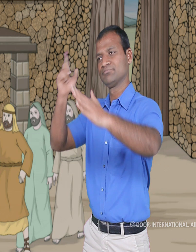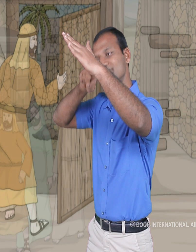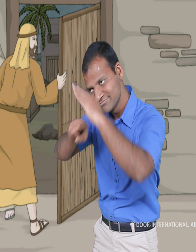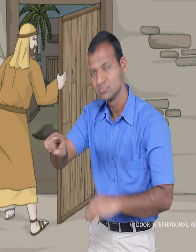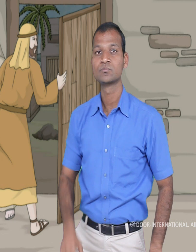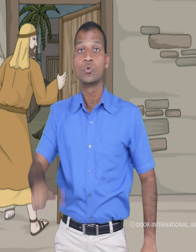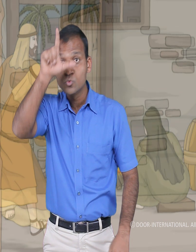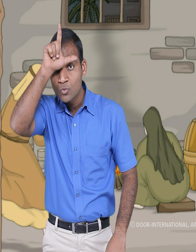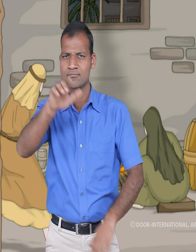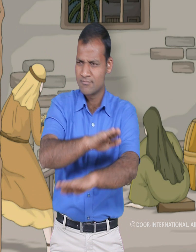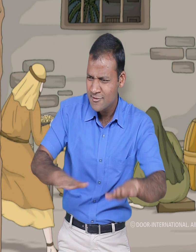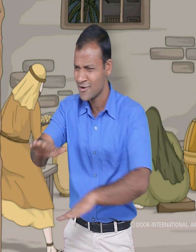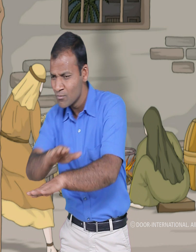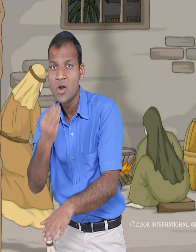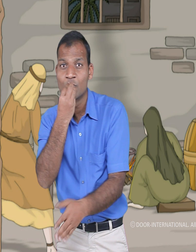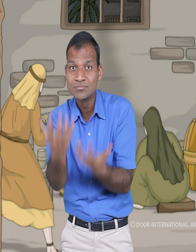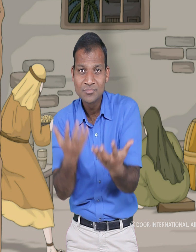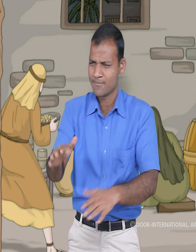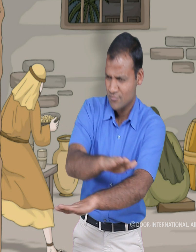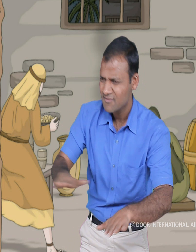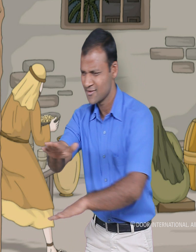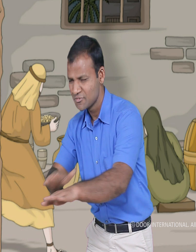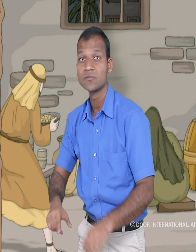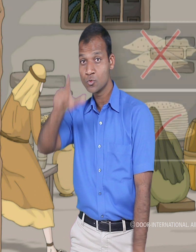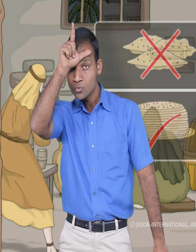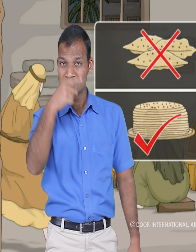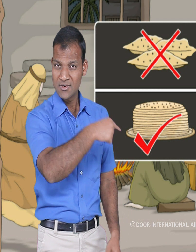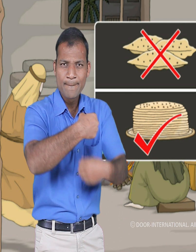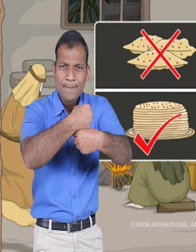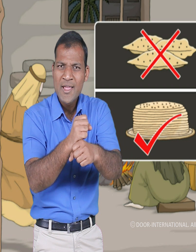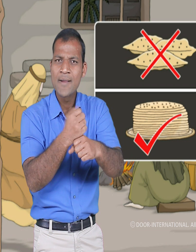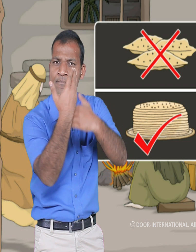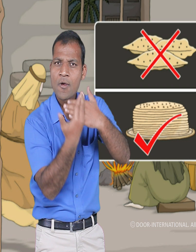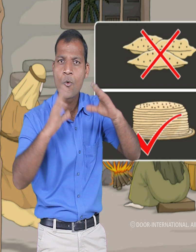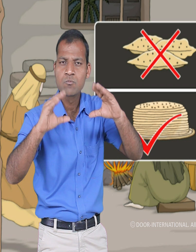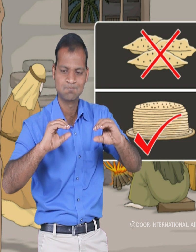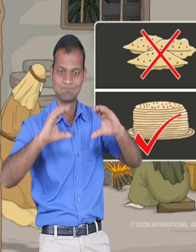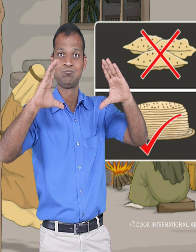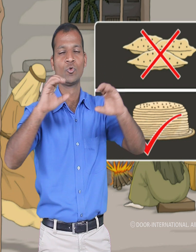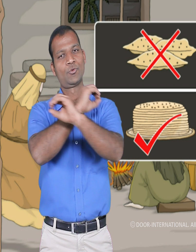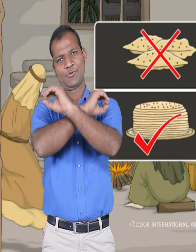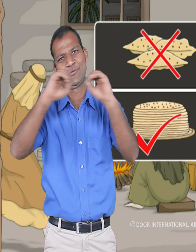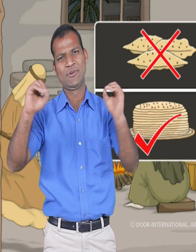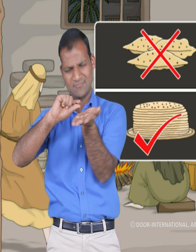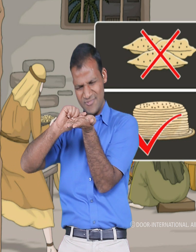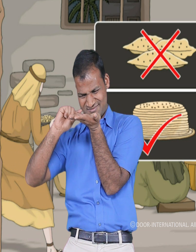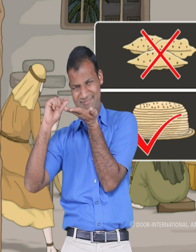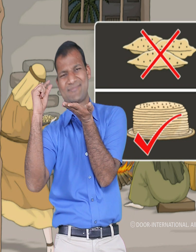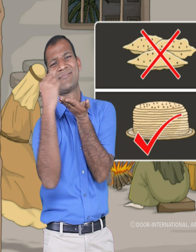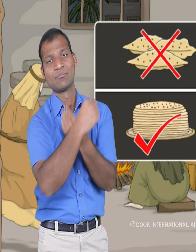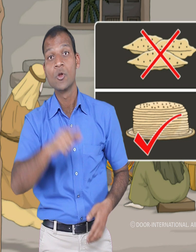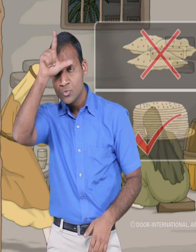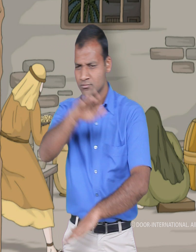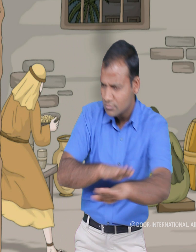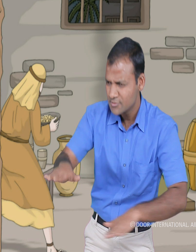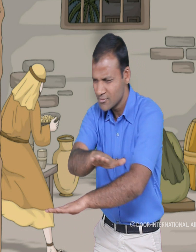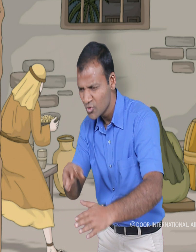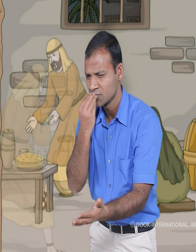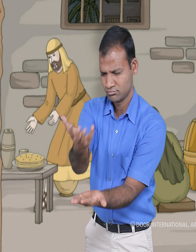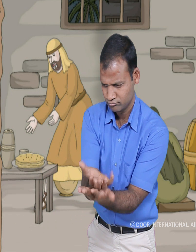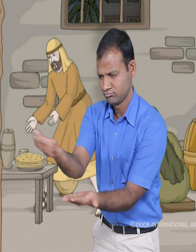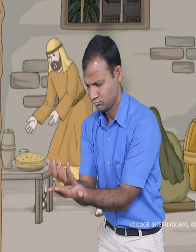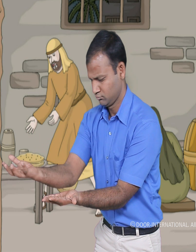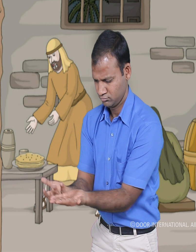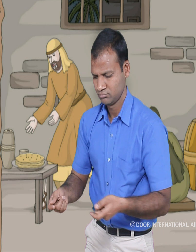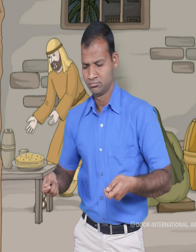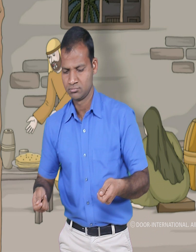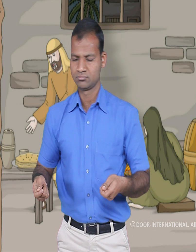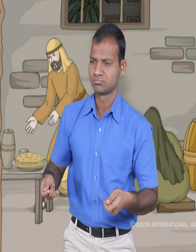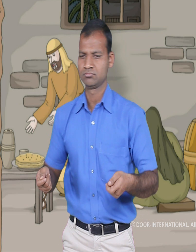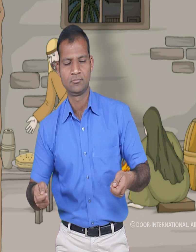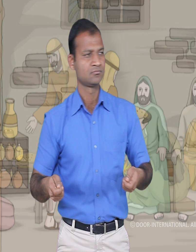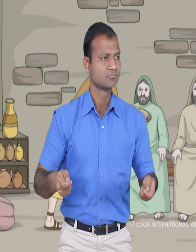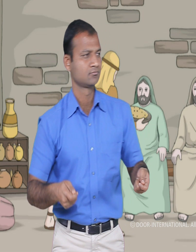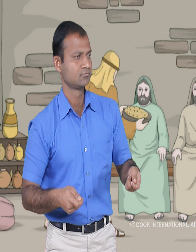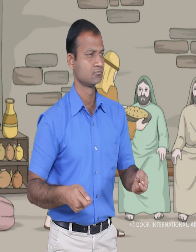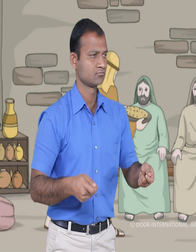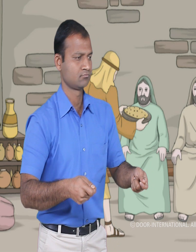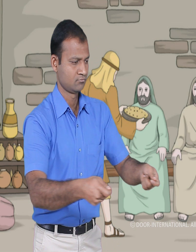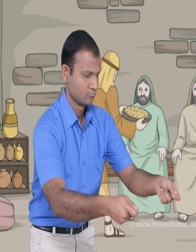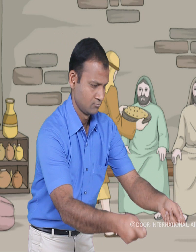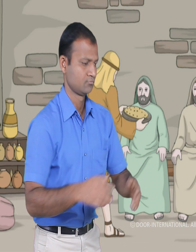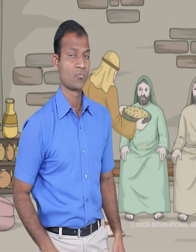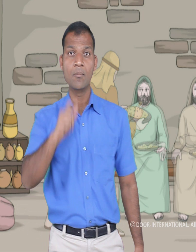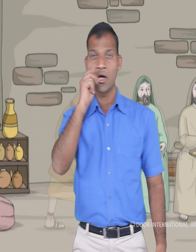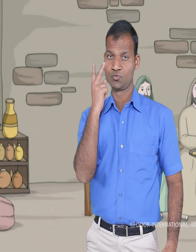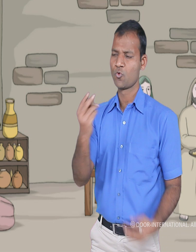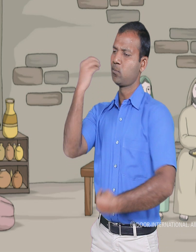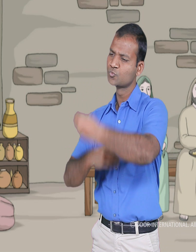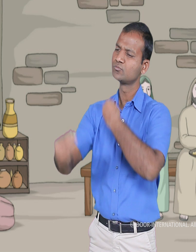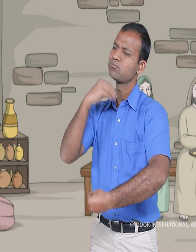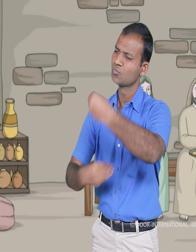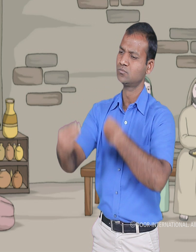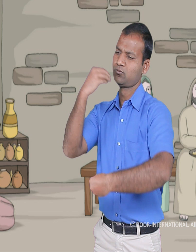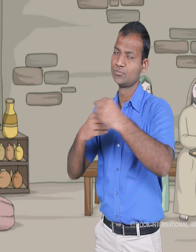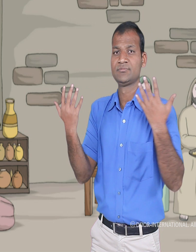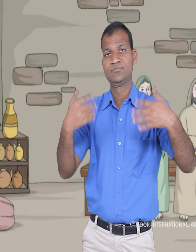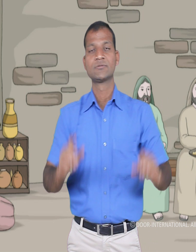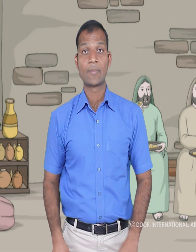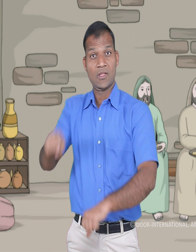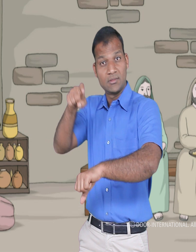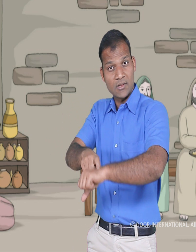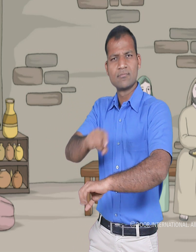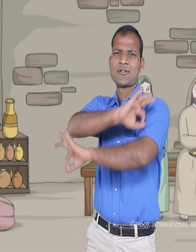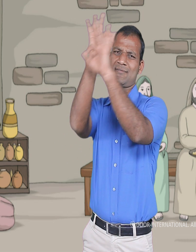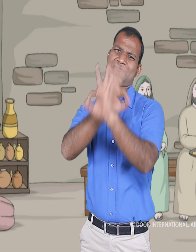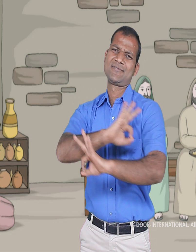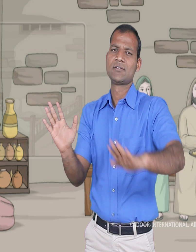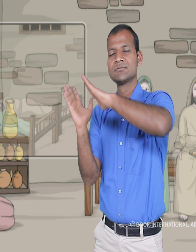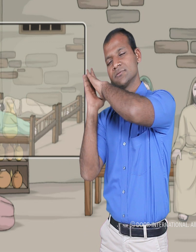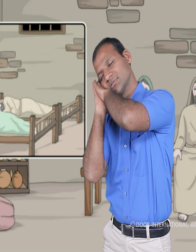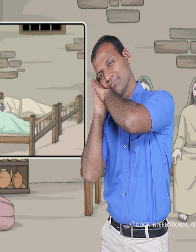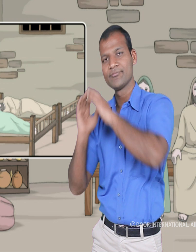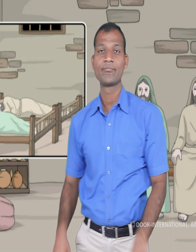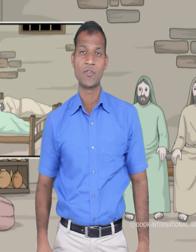He prepared a feast for them and baked unleavened bread, and they ate.